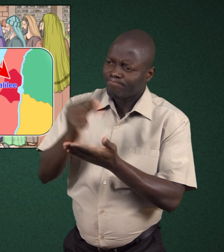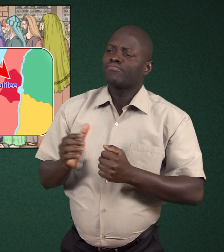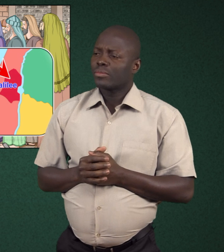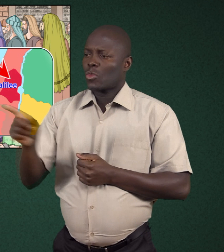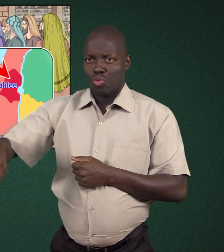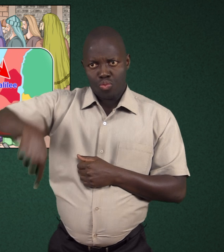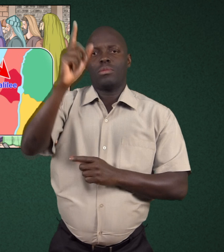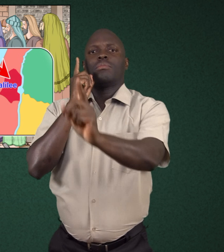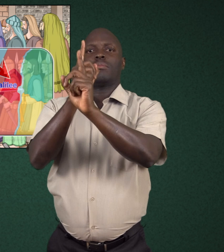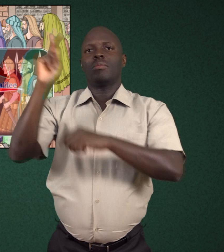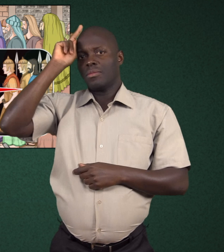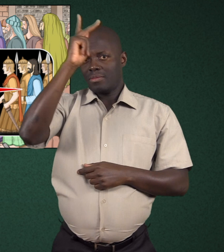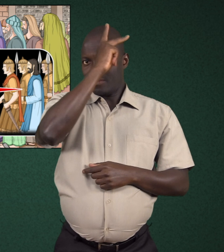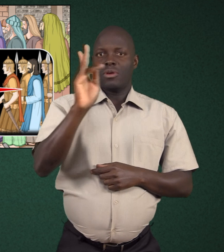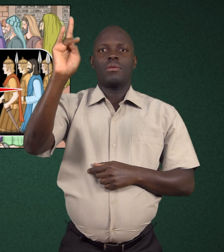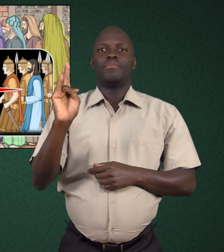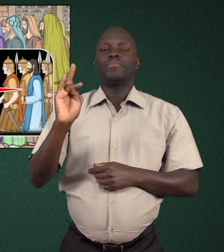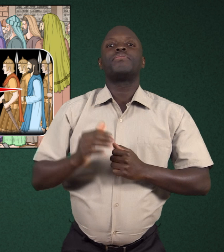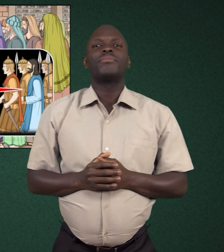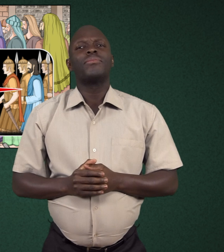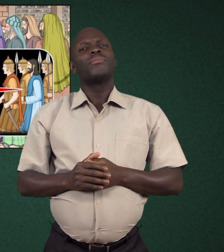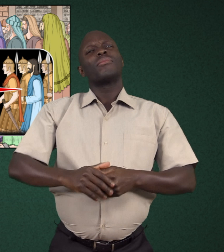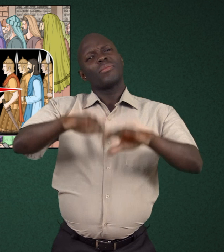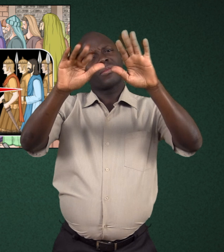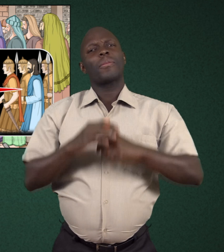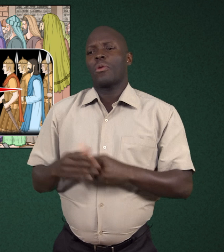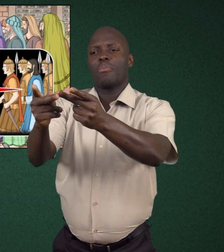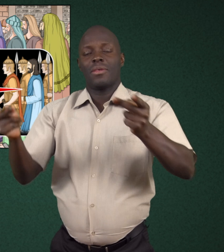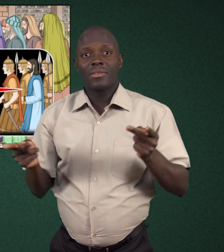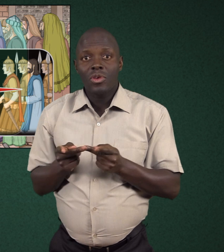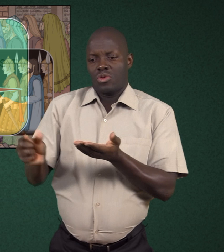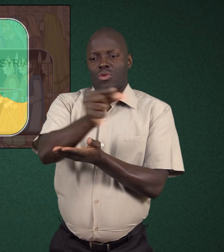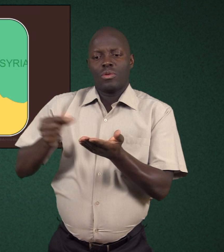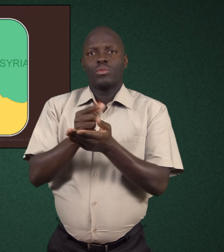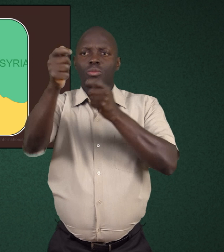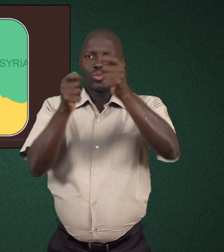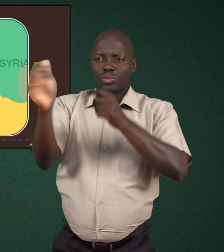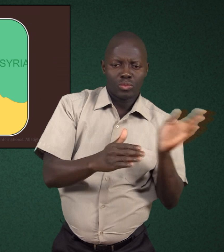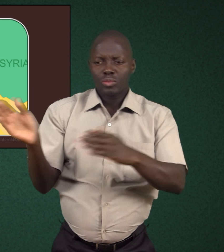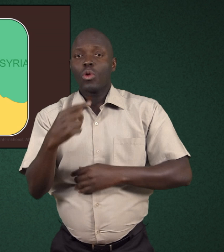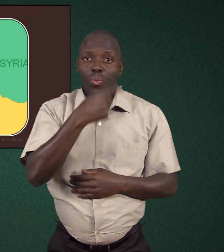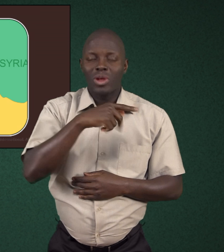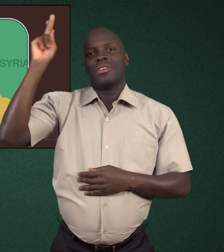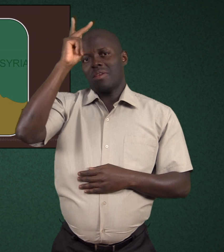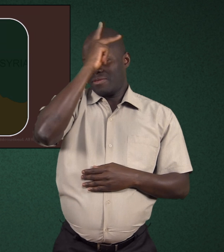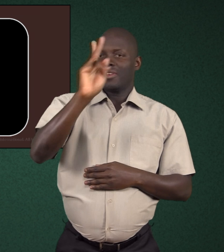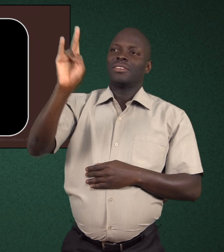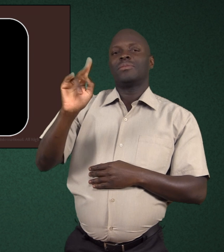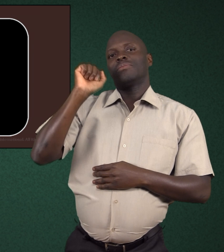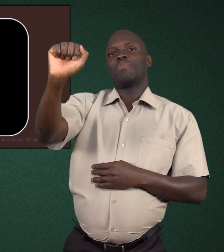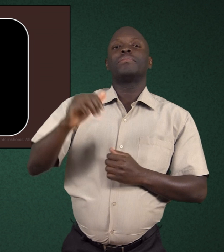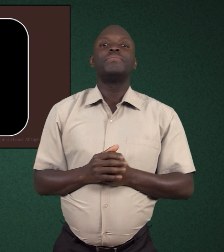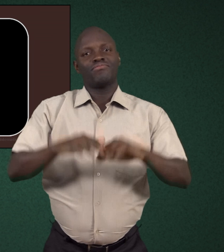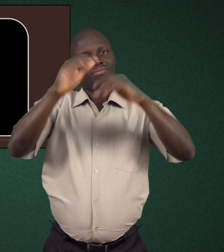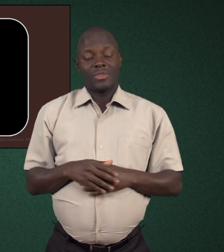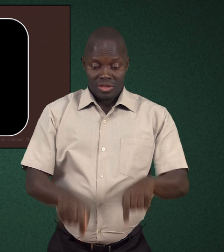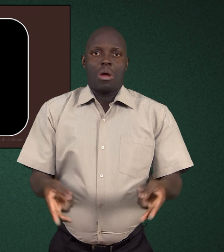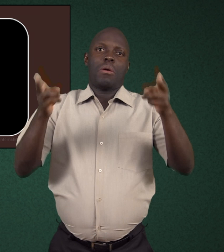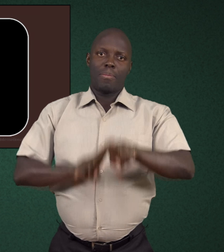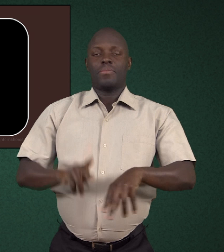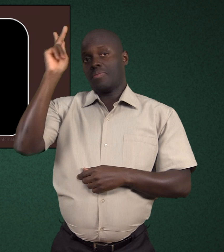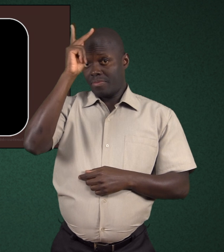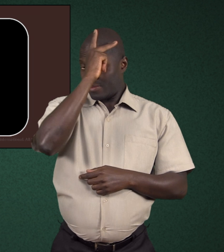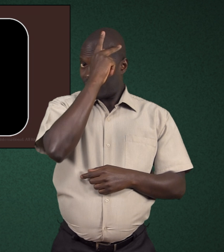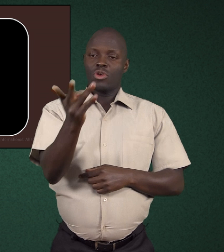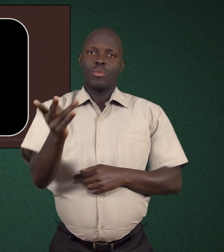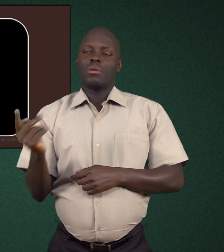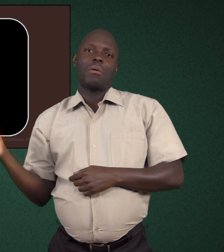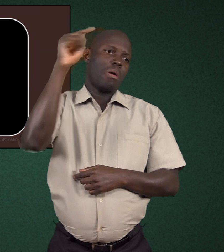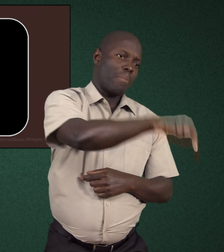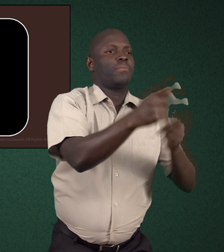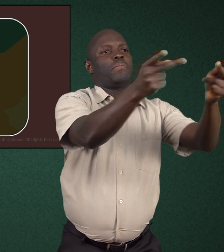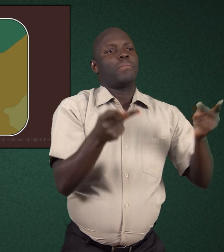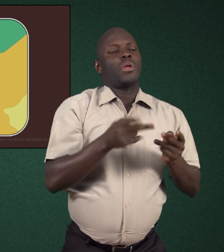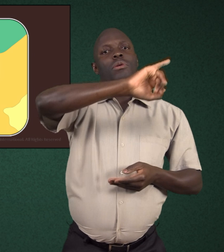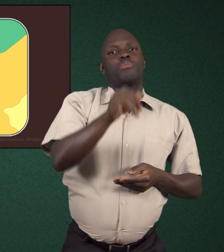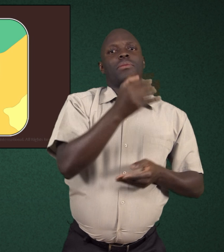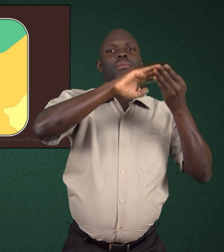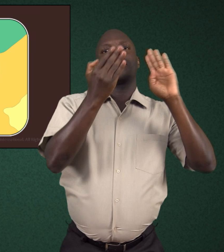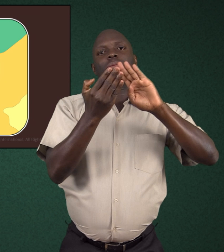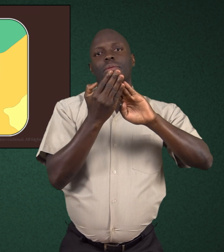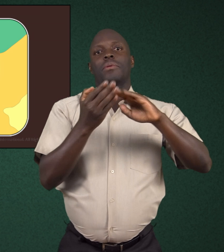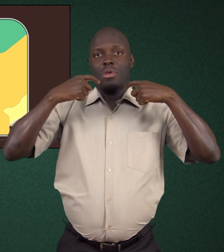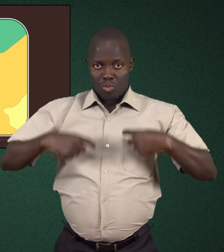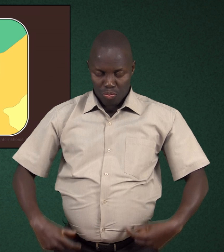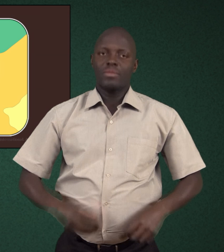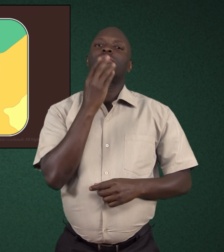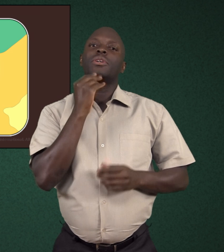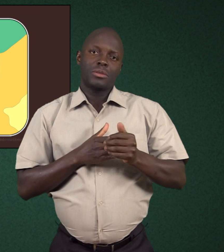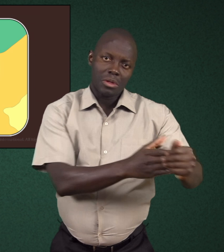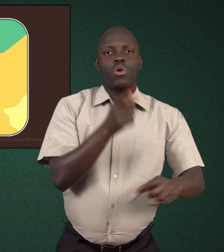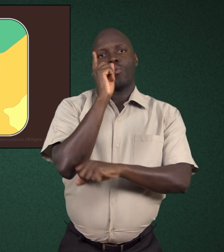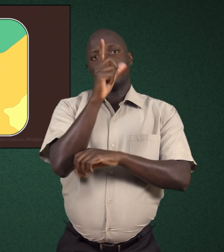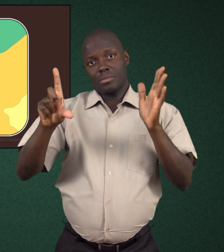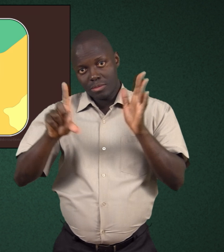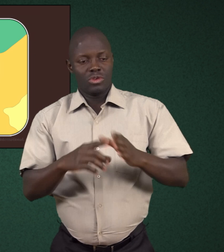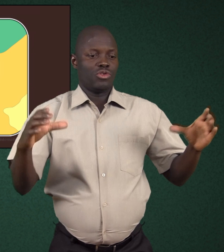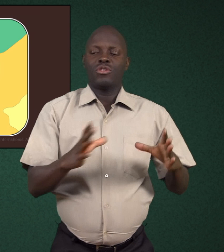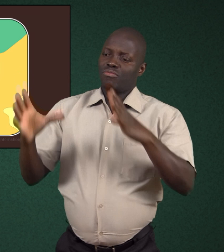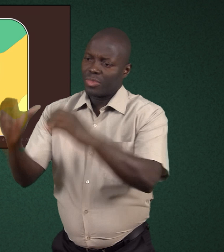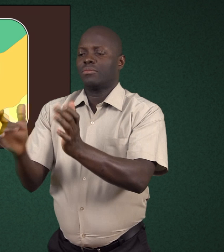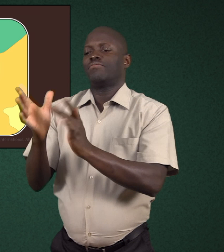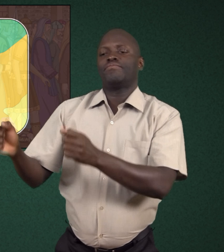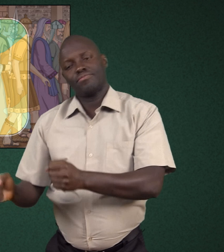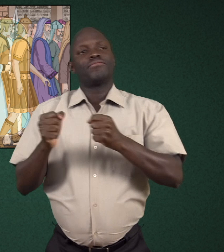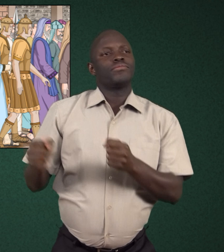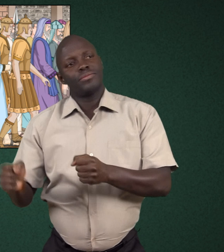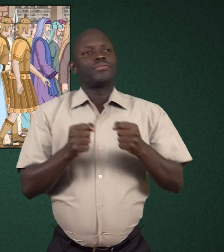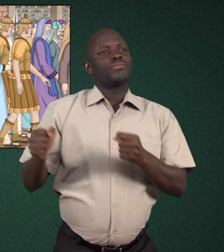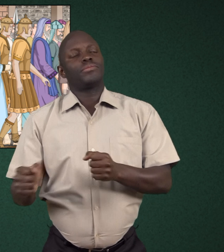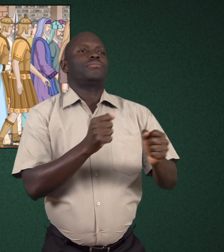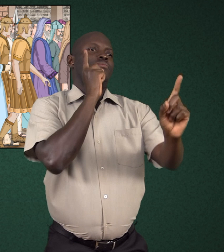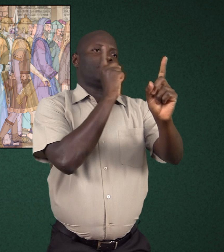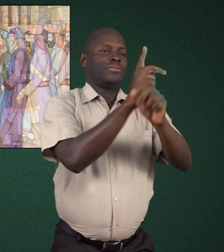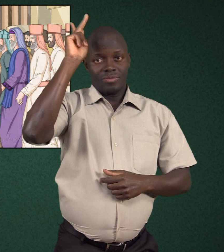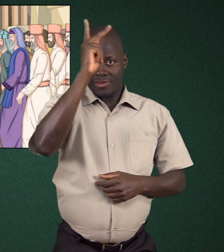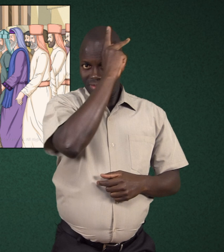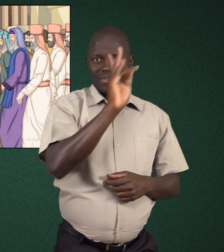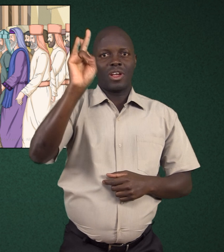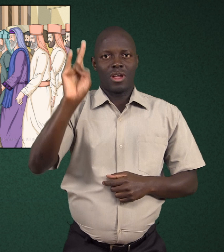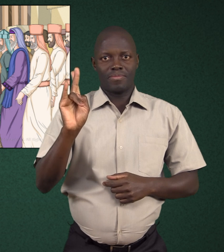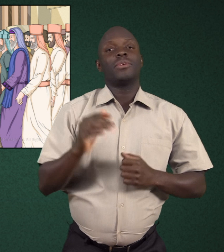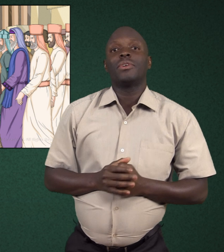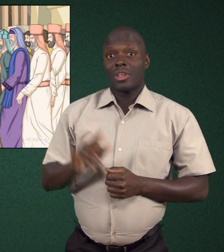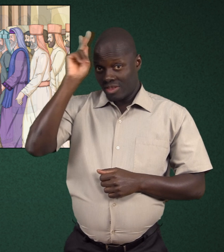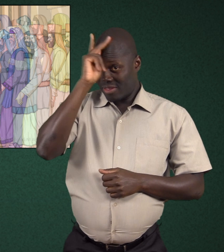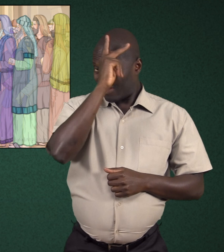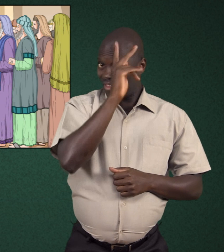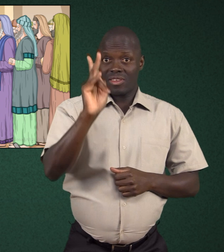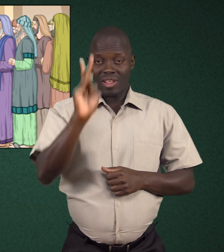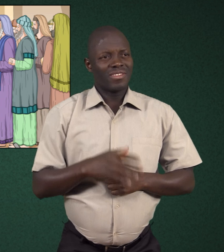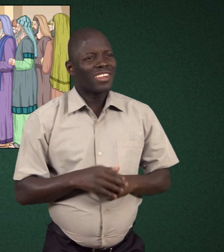And learning that Jesus was under Herod’s jurisdiction, he sent Him to Herod, who himself was in Jerusalem at that time.